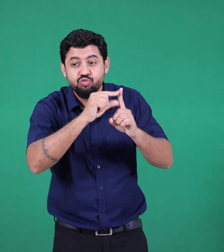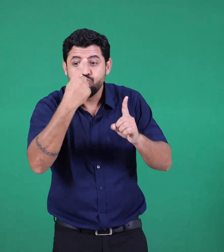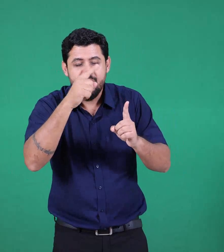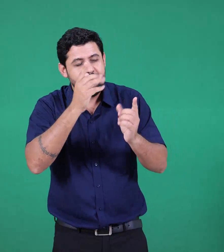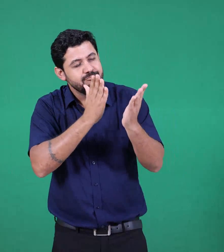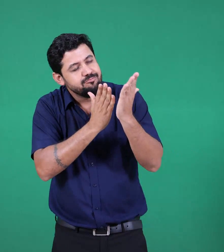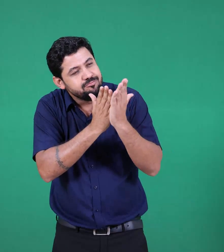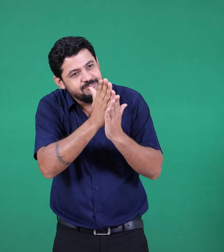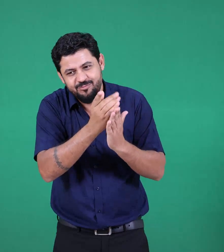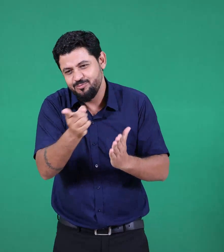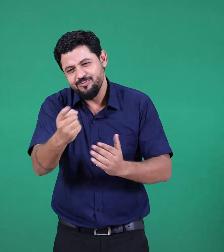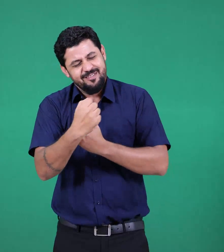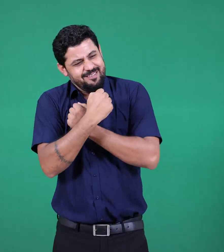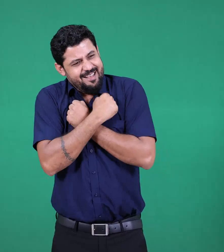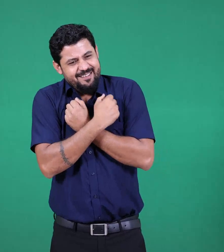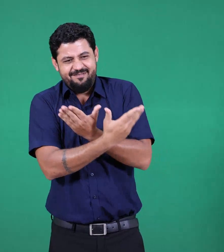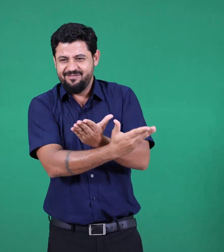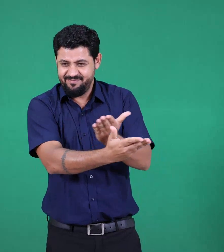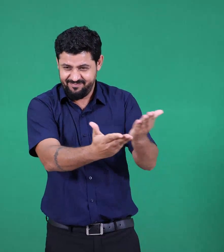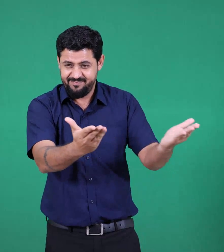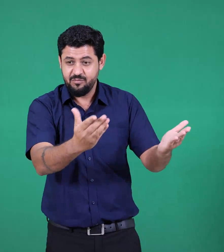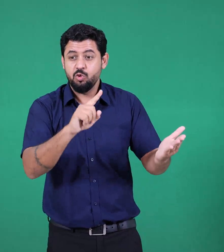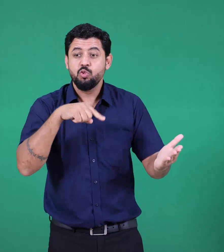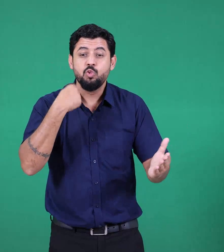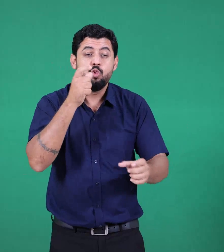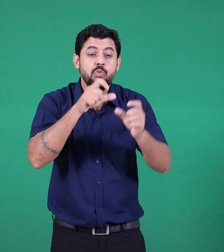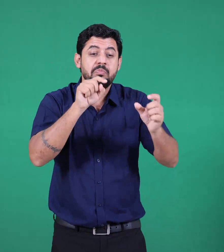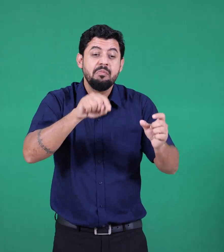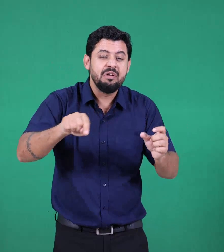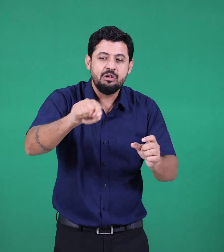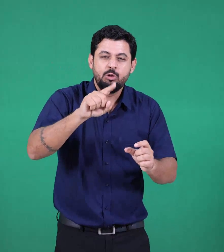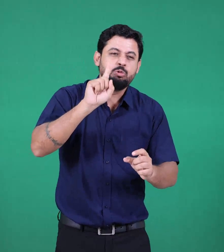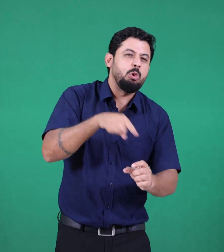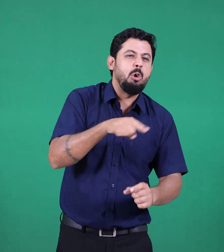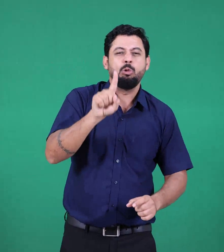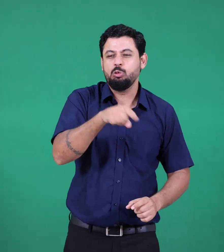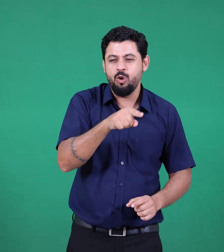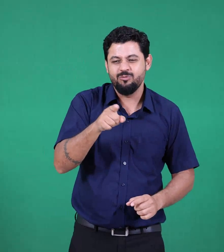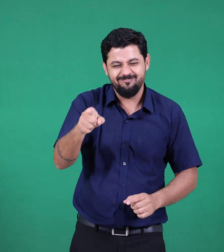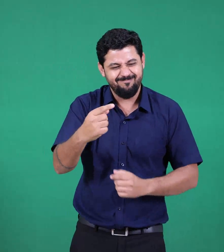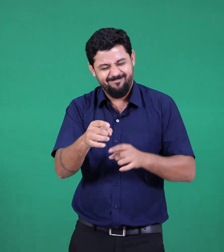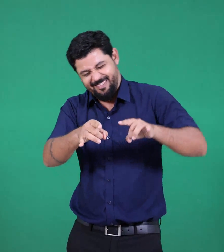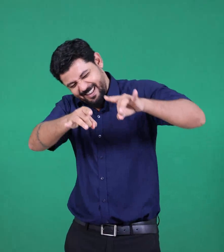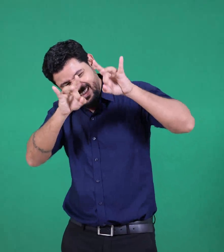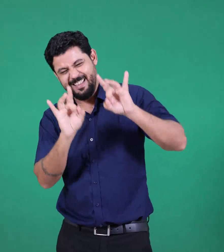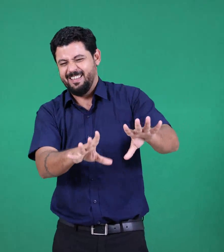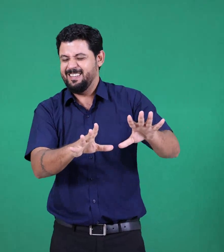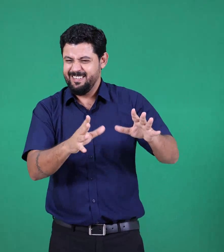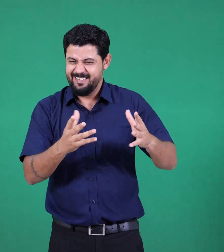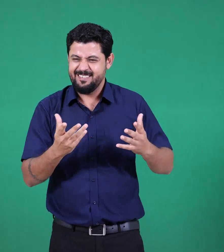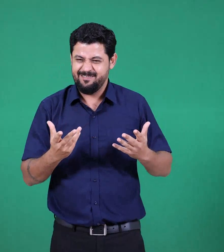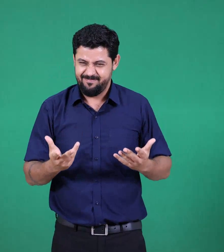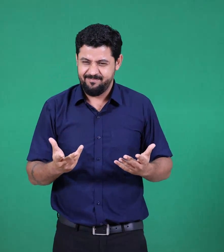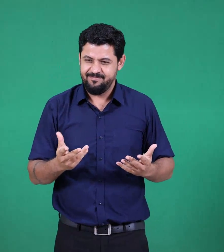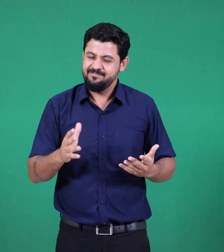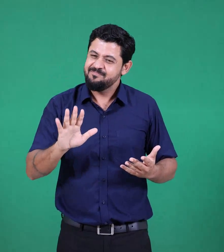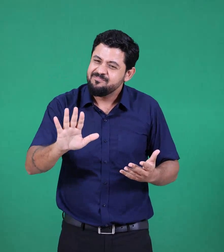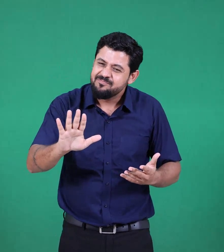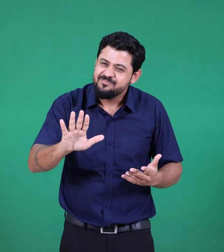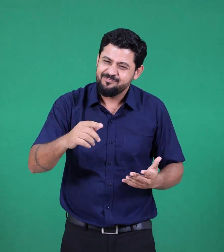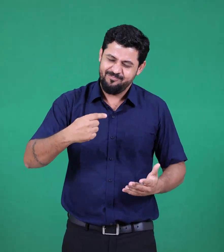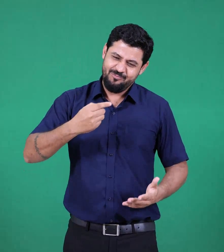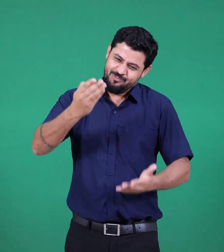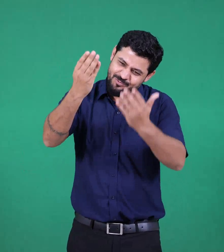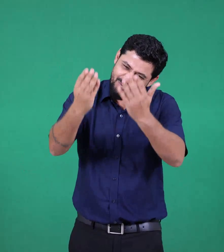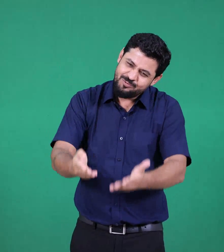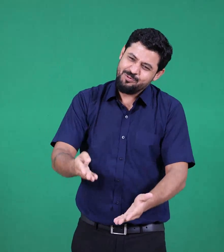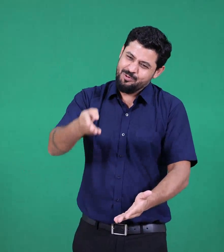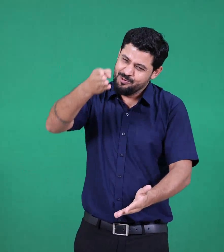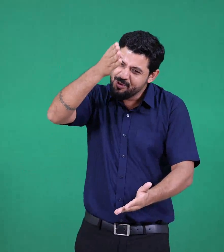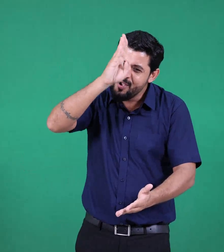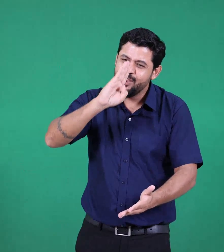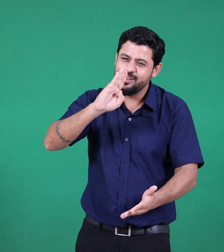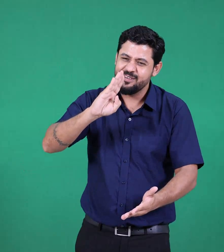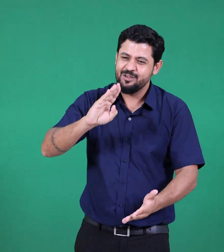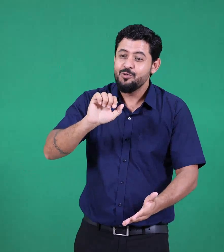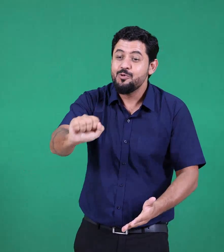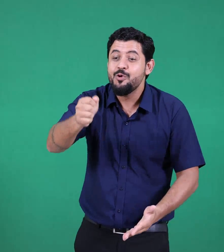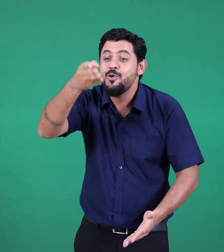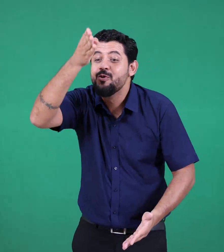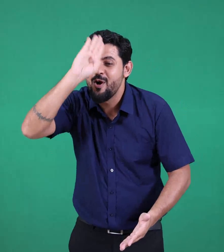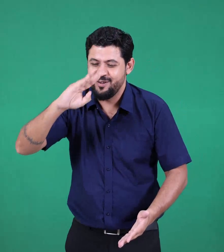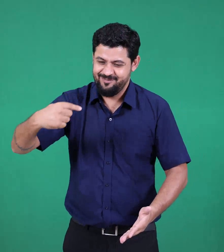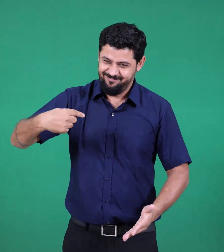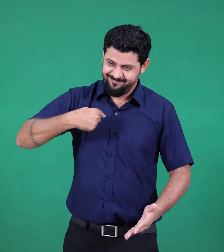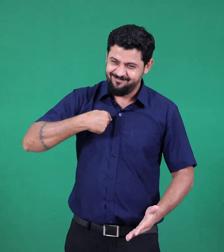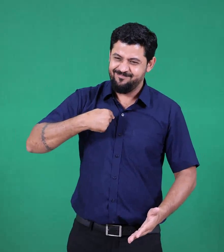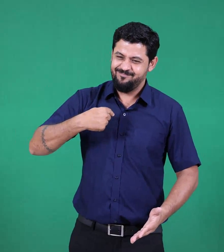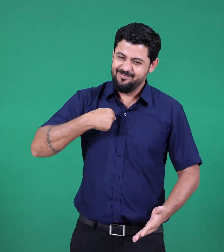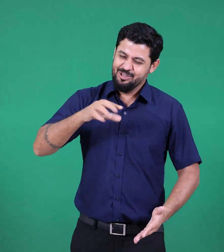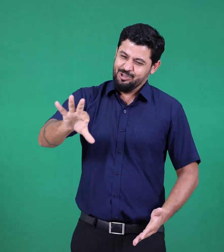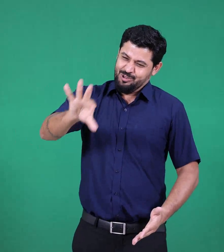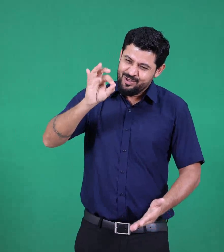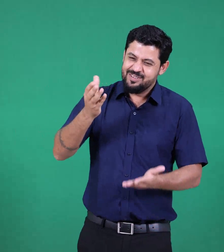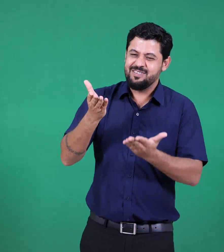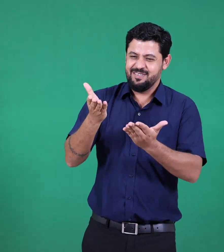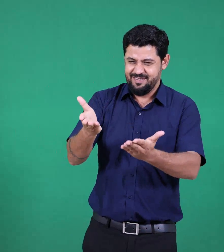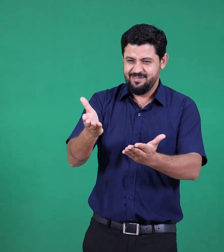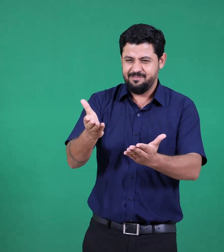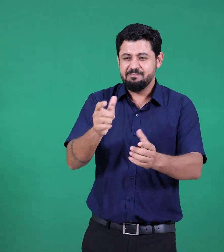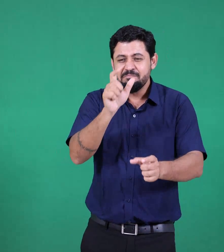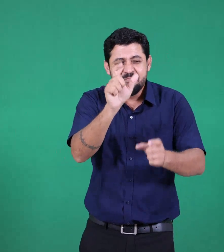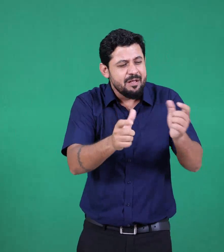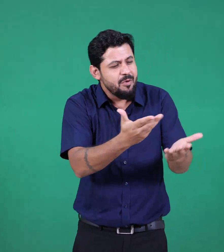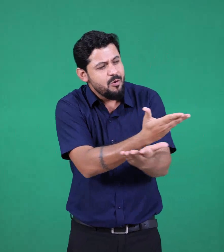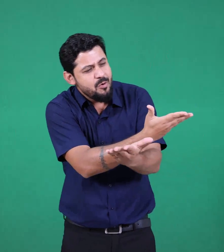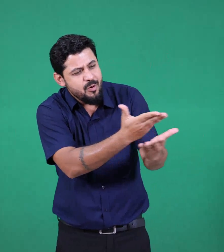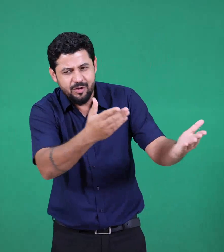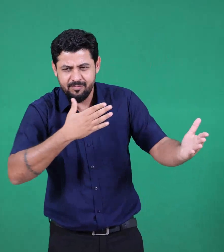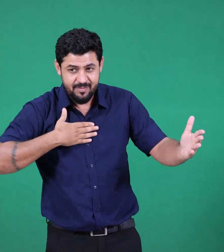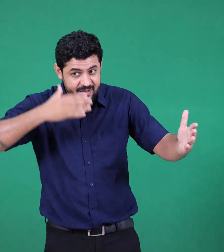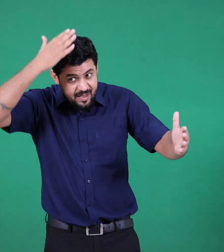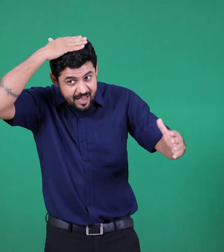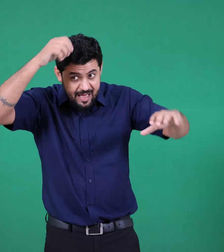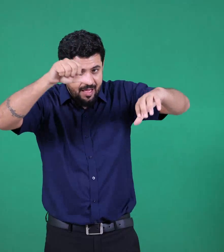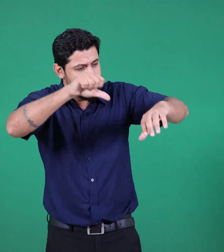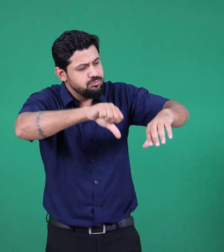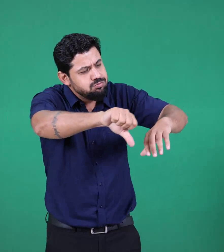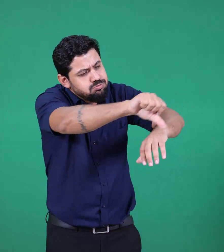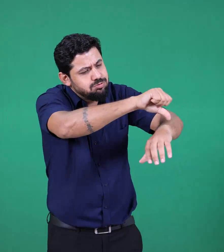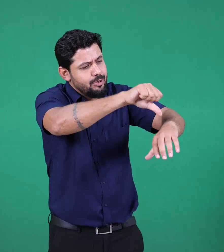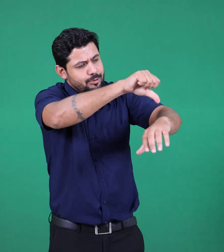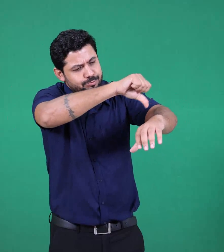You have loved righteousness and hated wickedness;